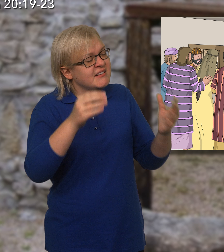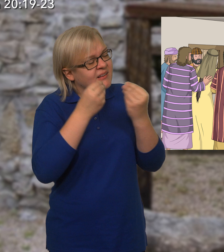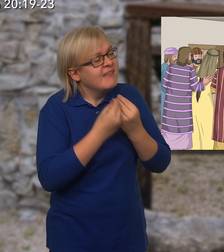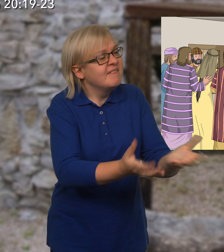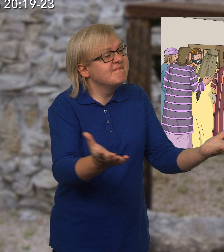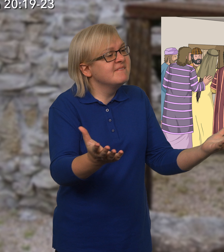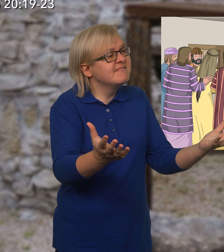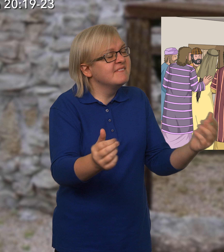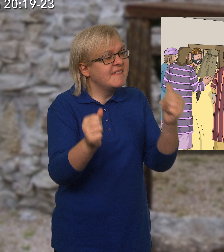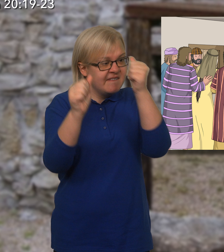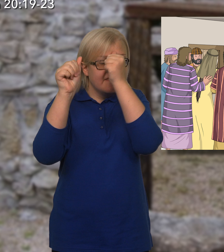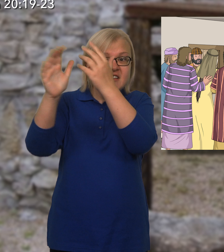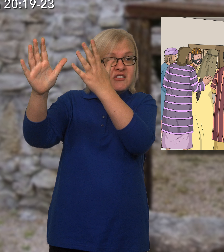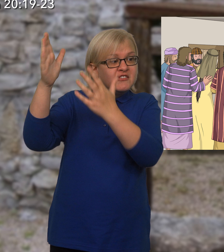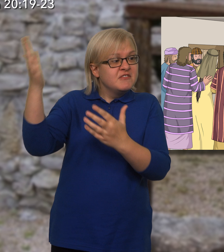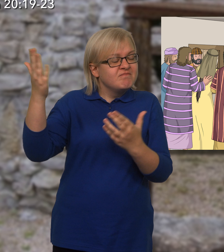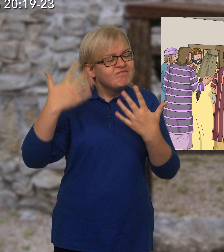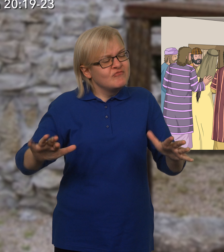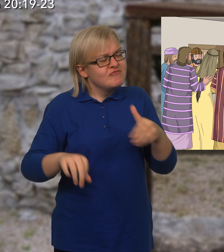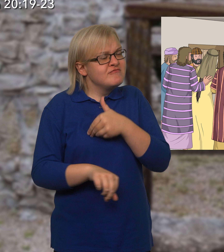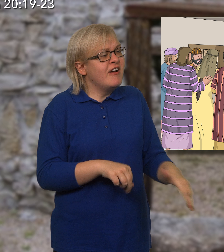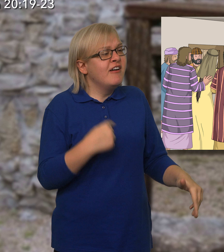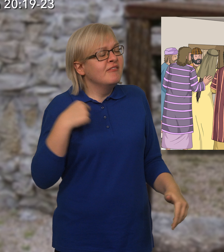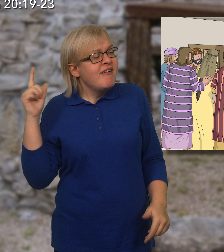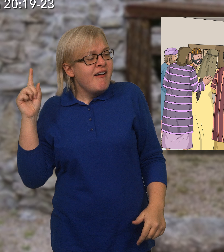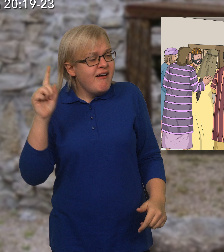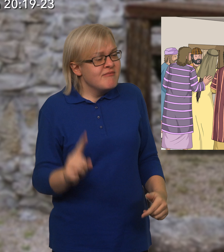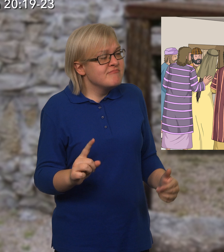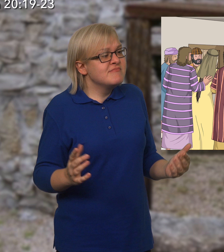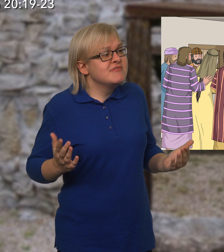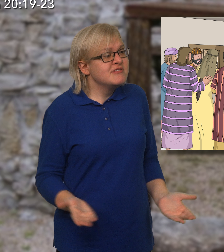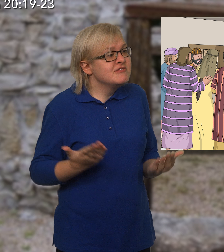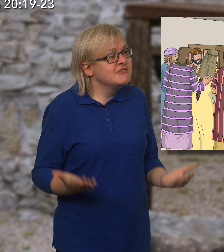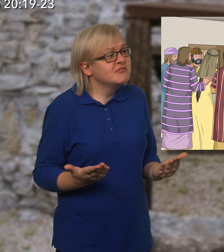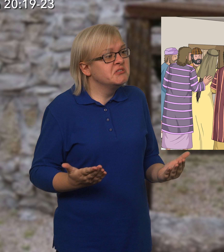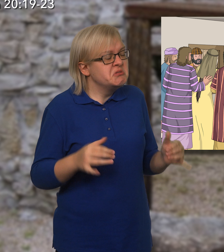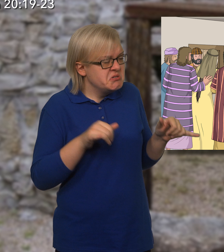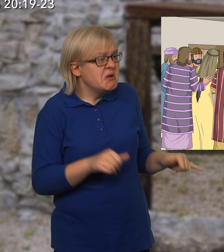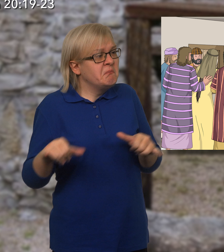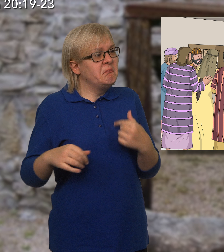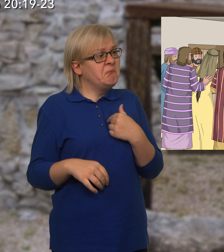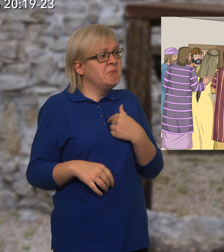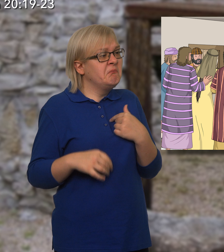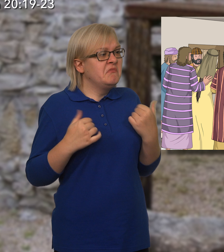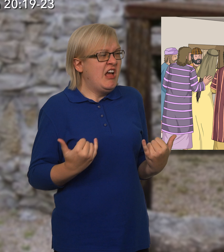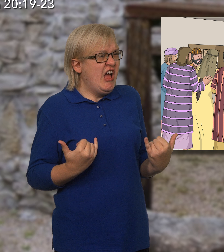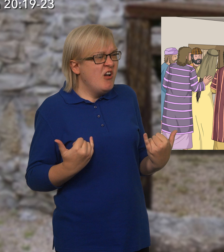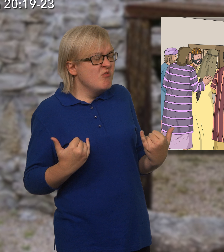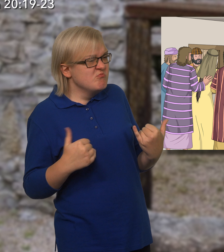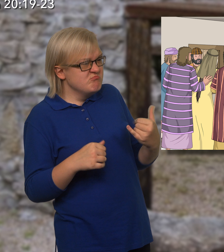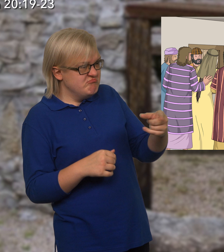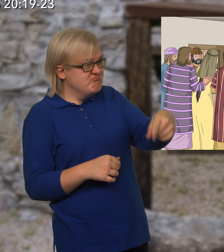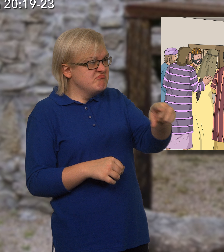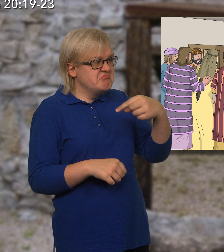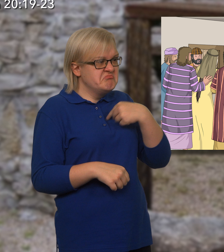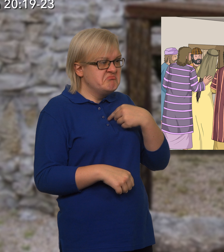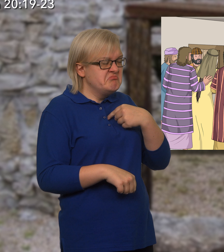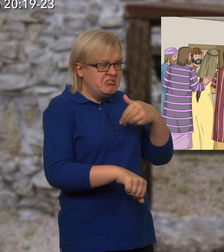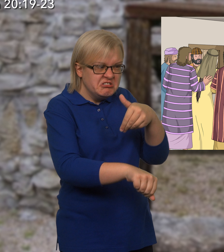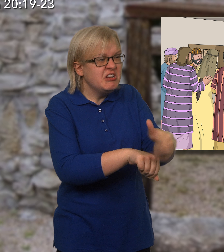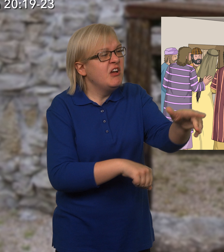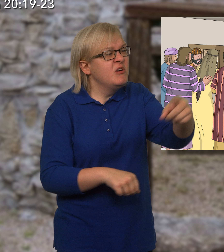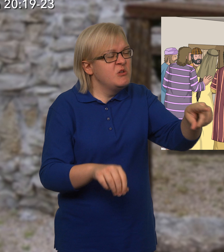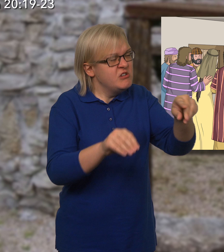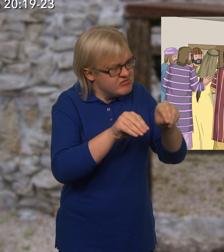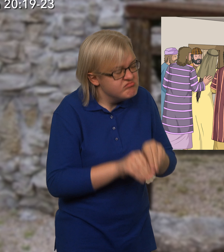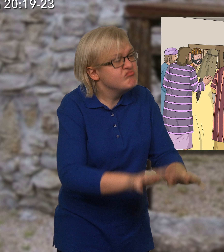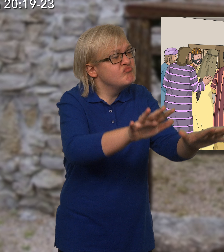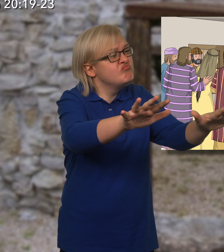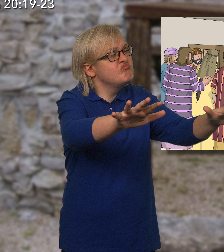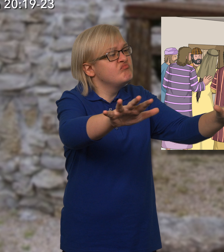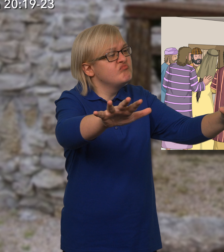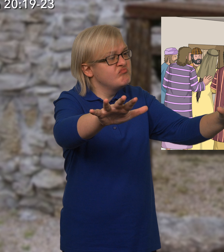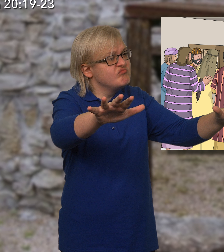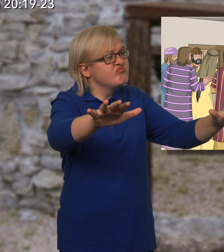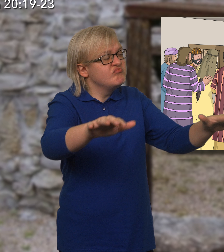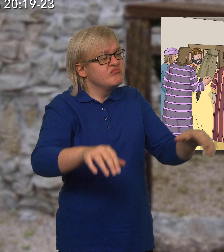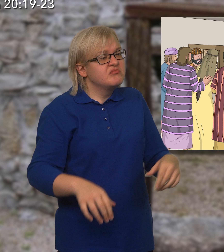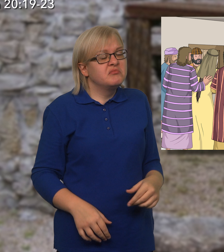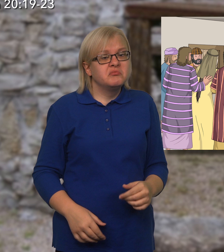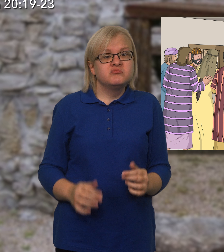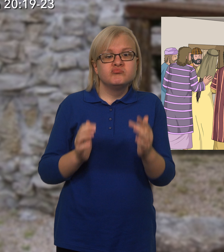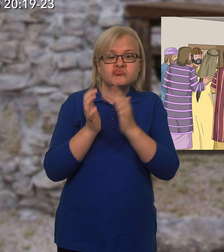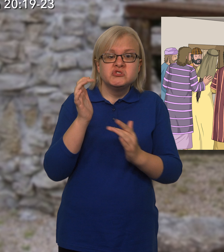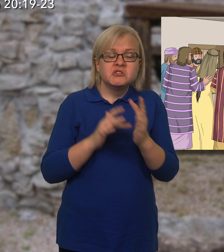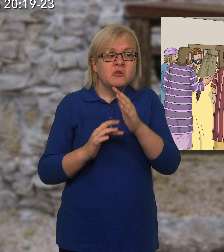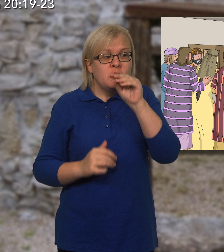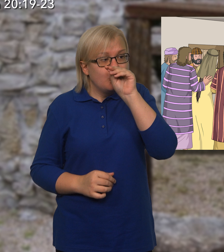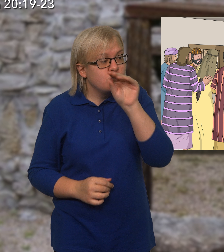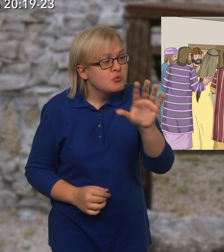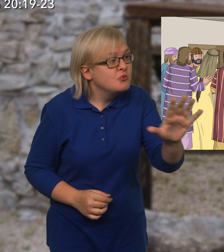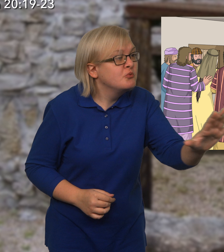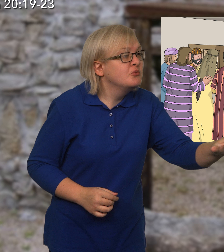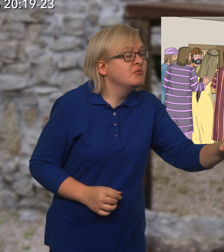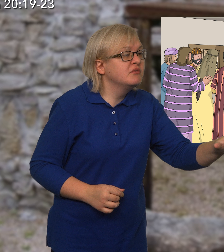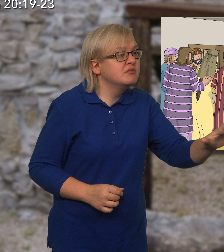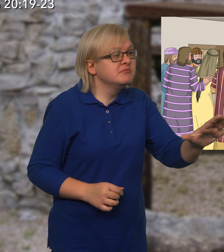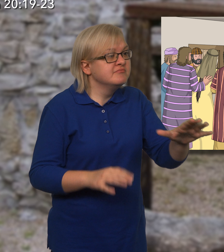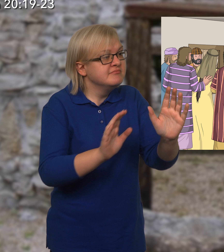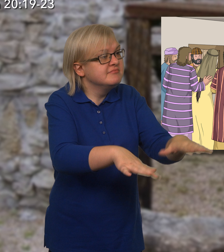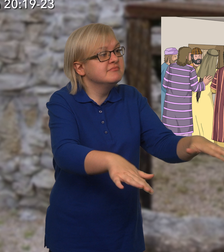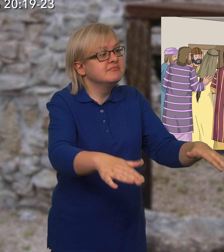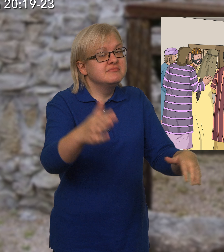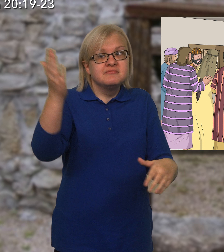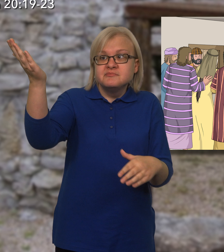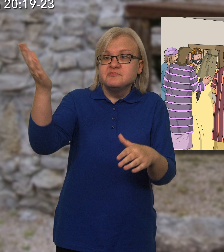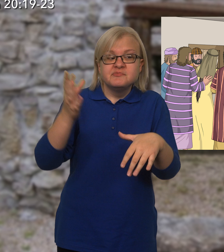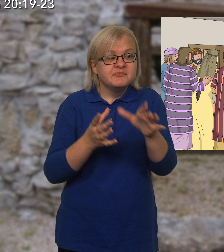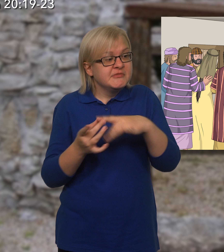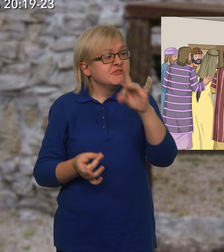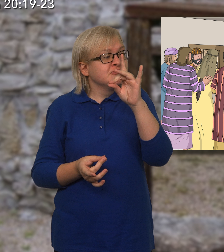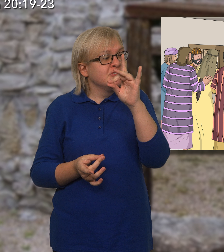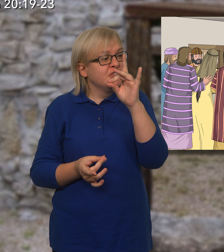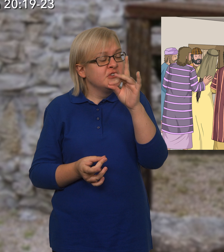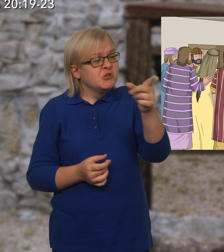As the Father has sent Me, so also I am sending you.”